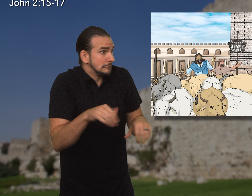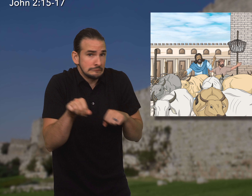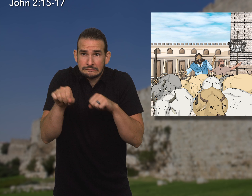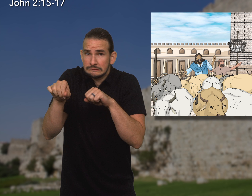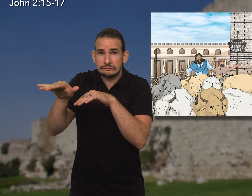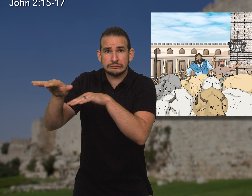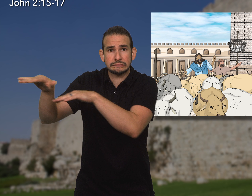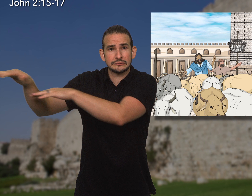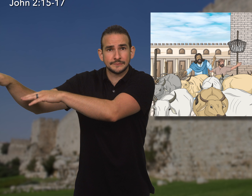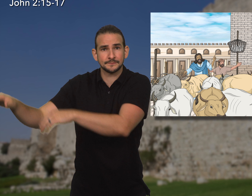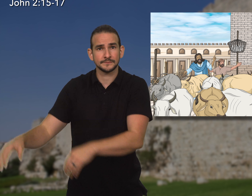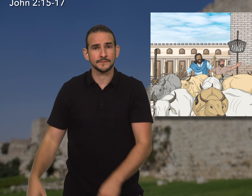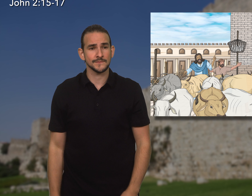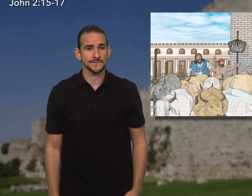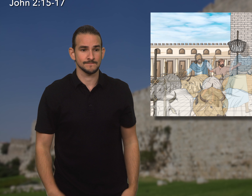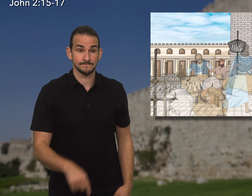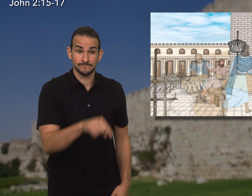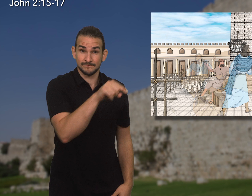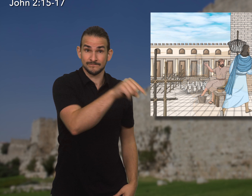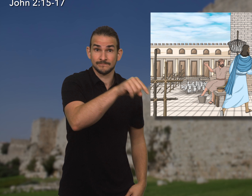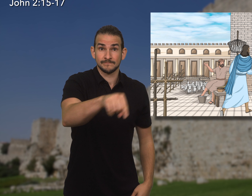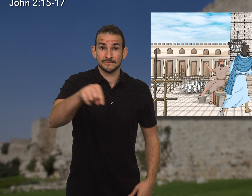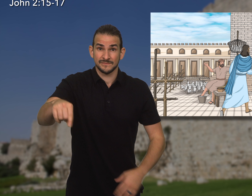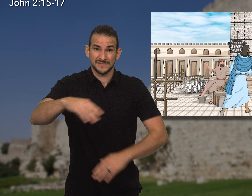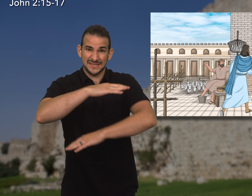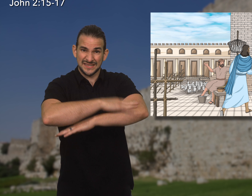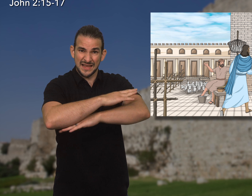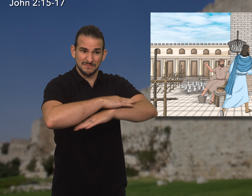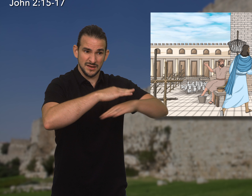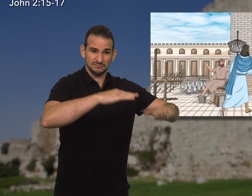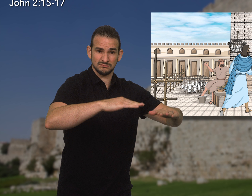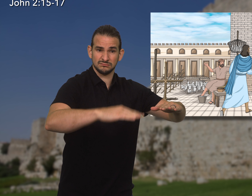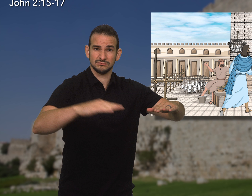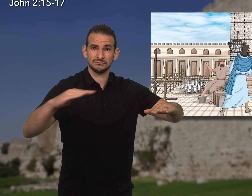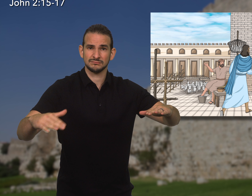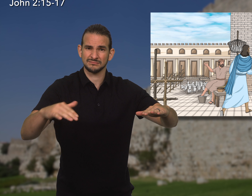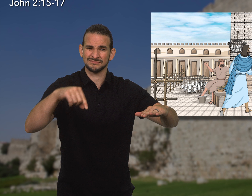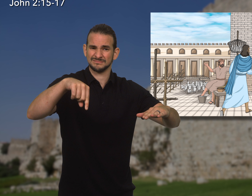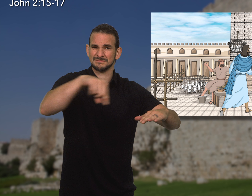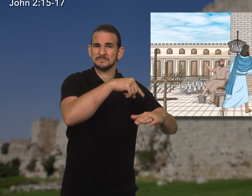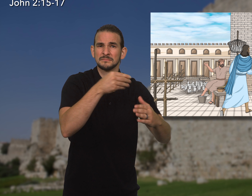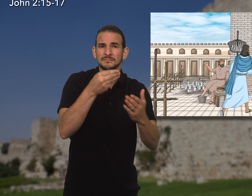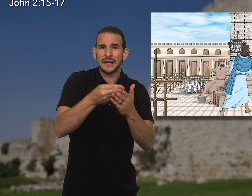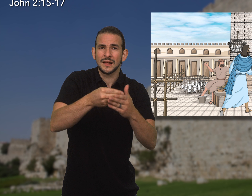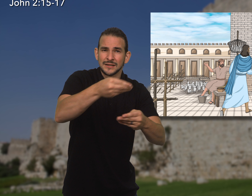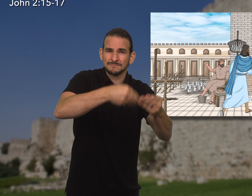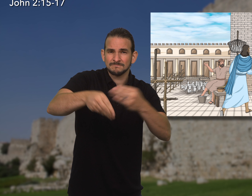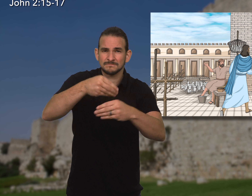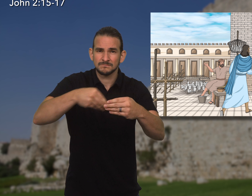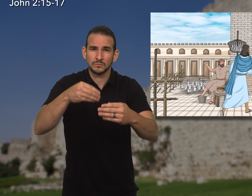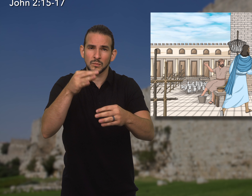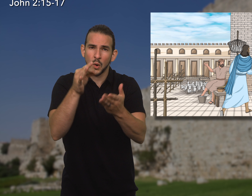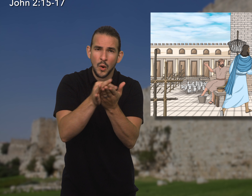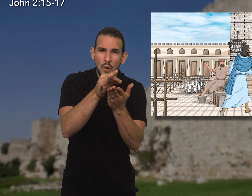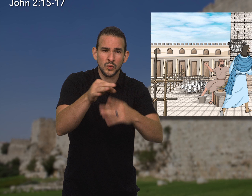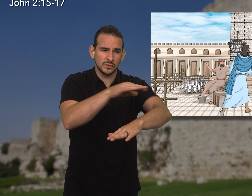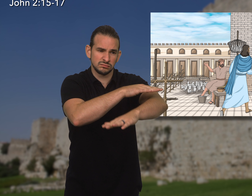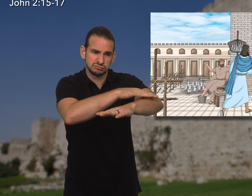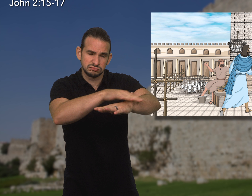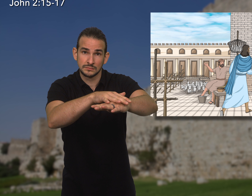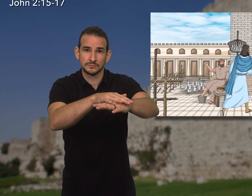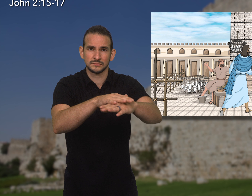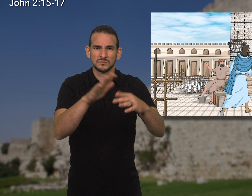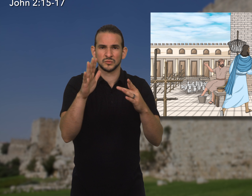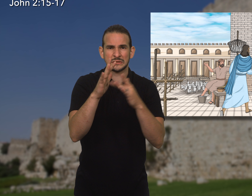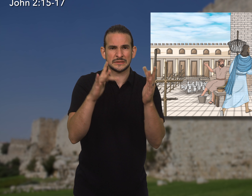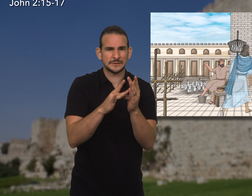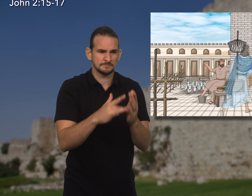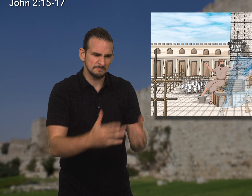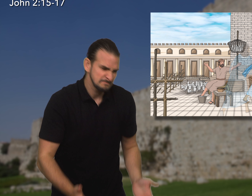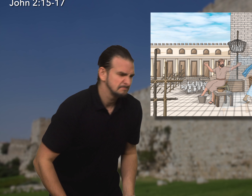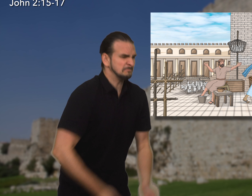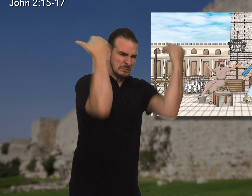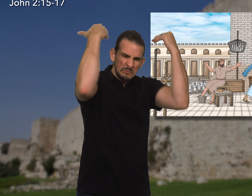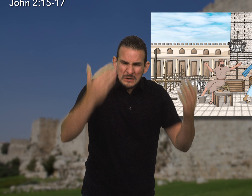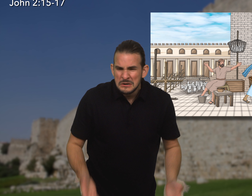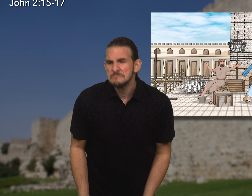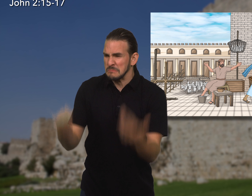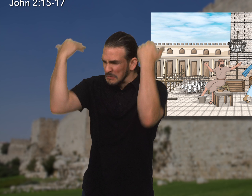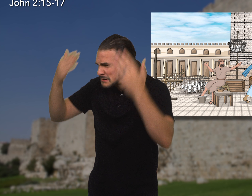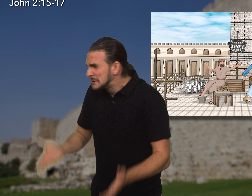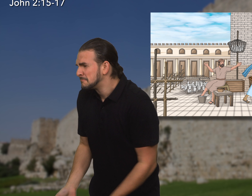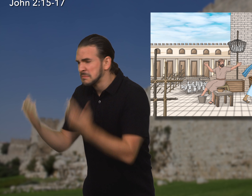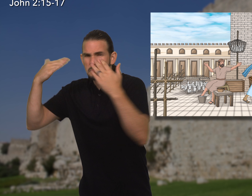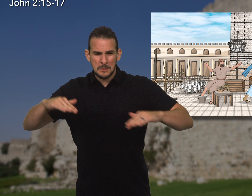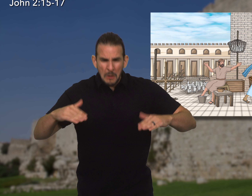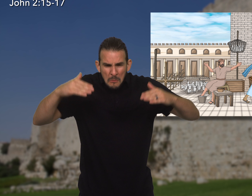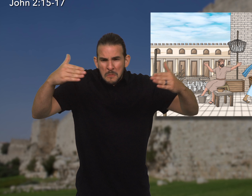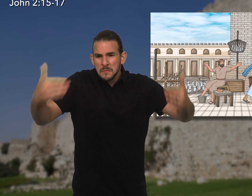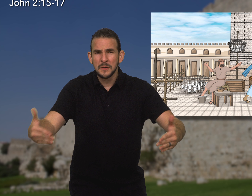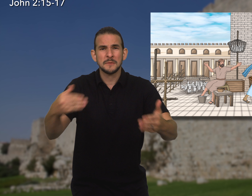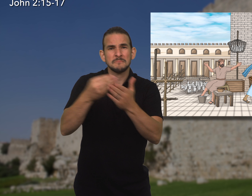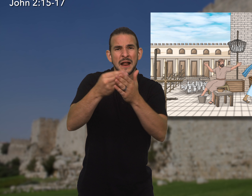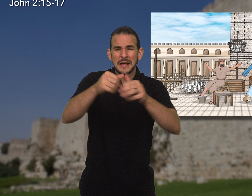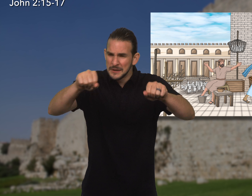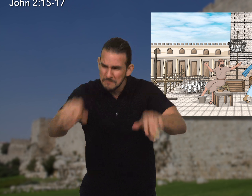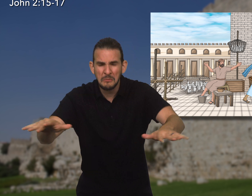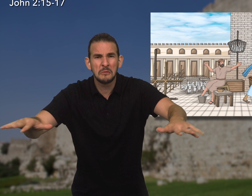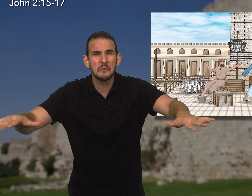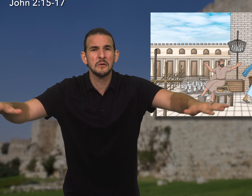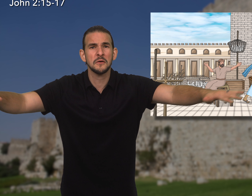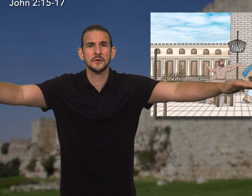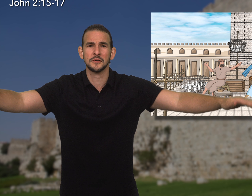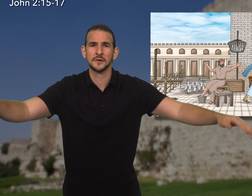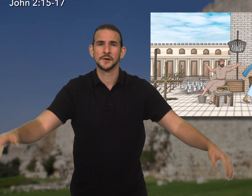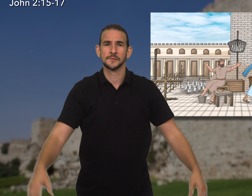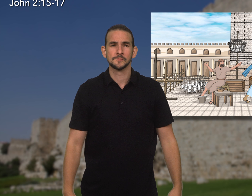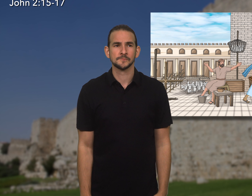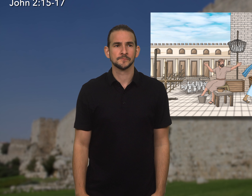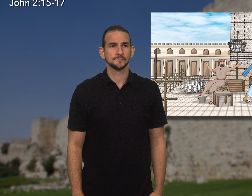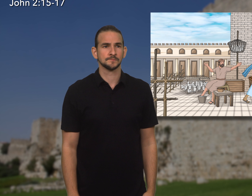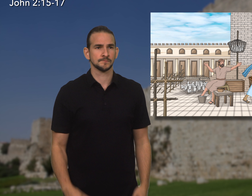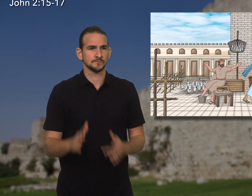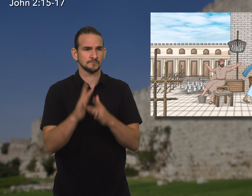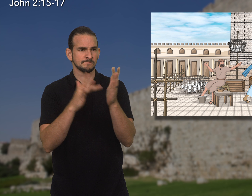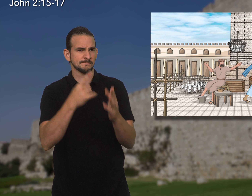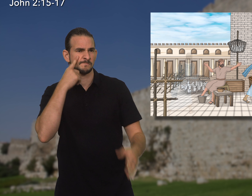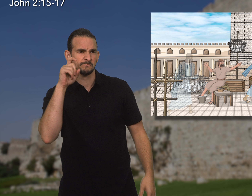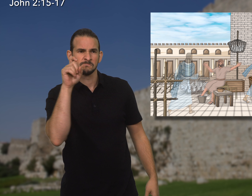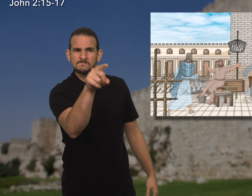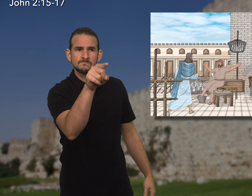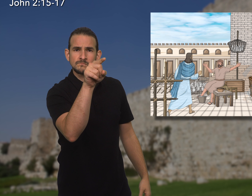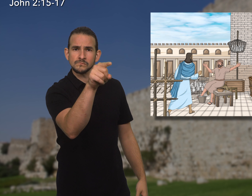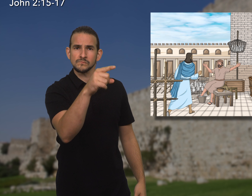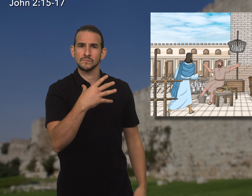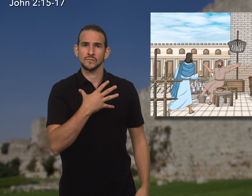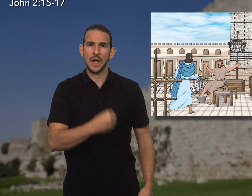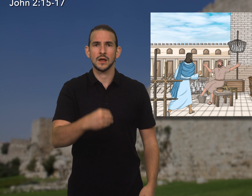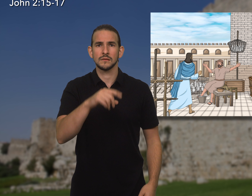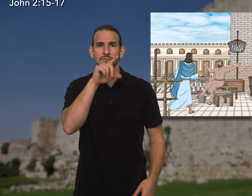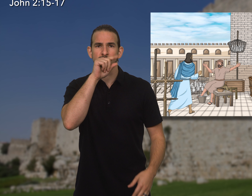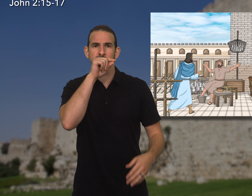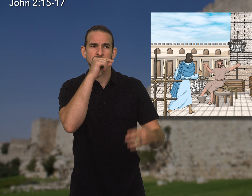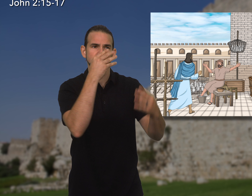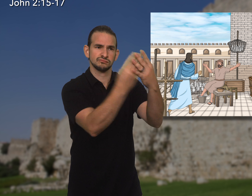He poured out the coins of the money changers and overturned their tables.